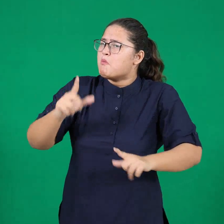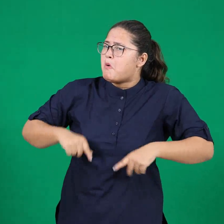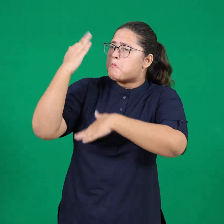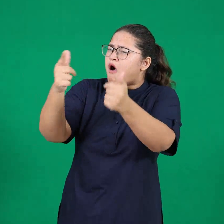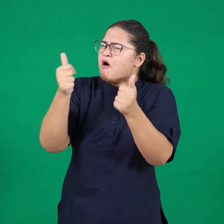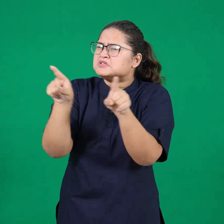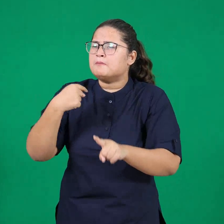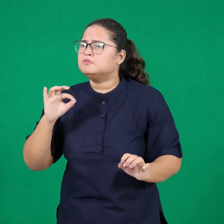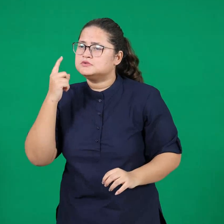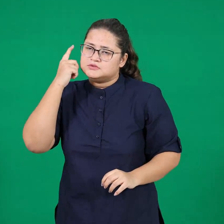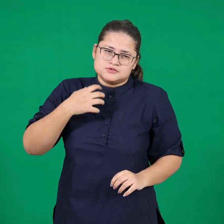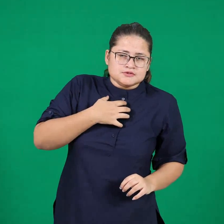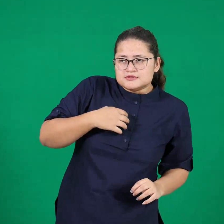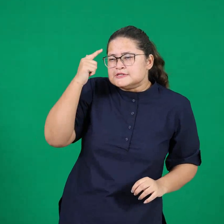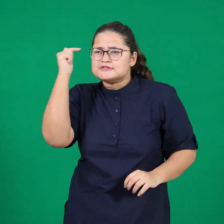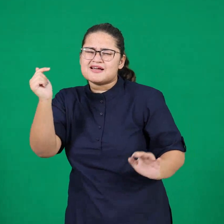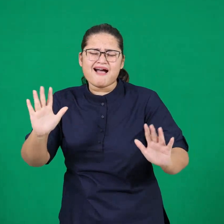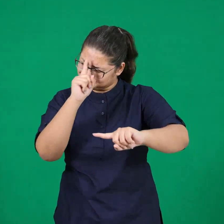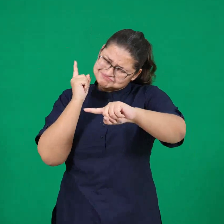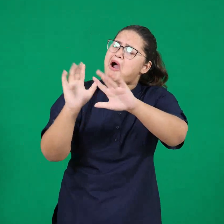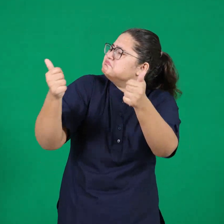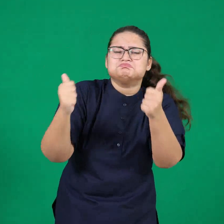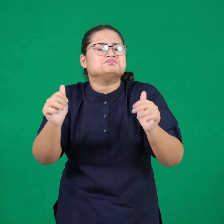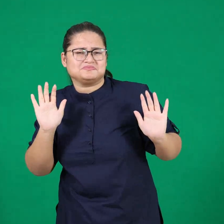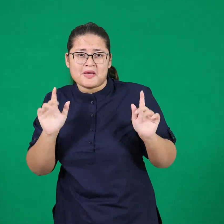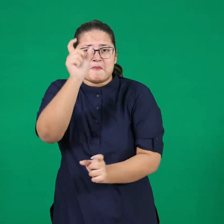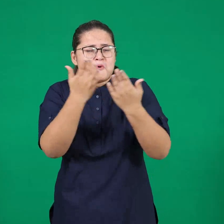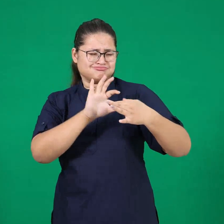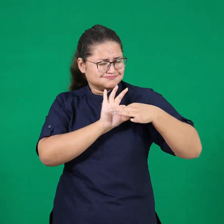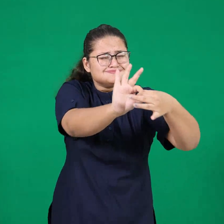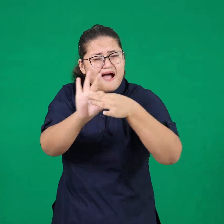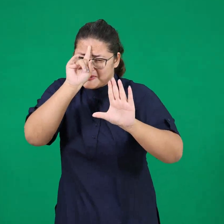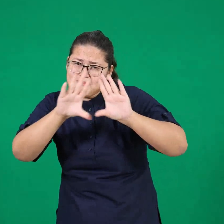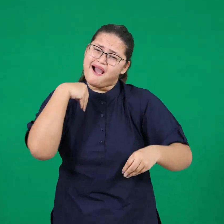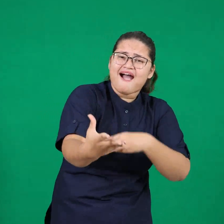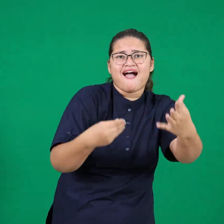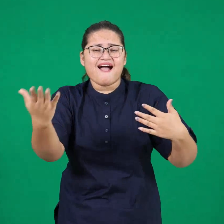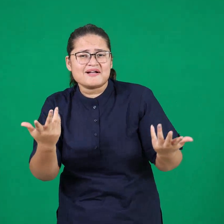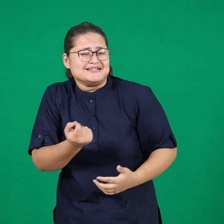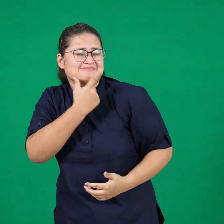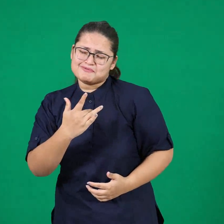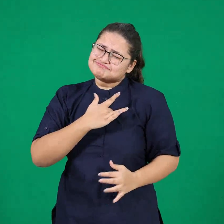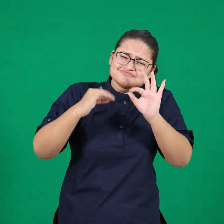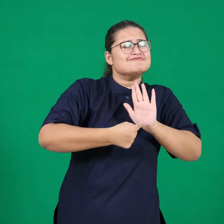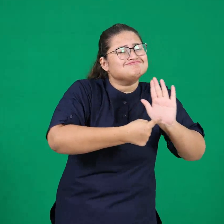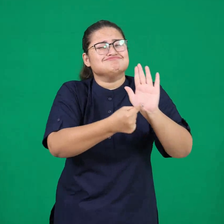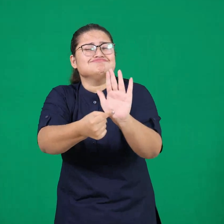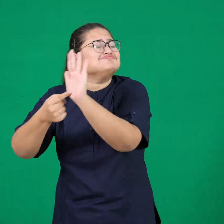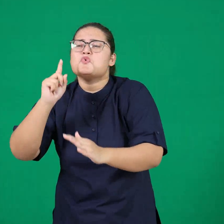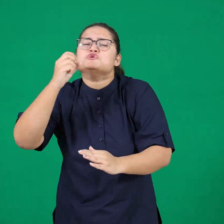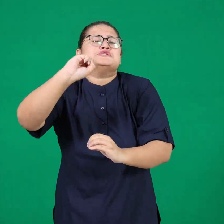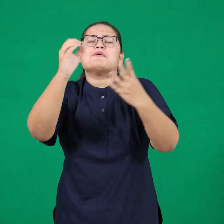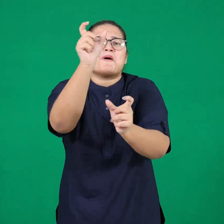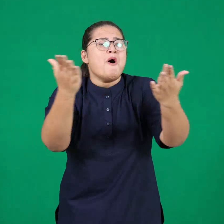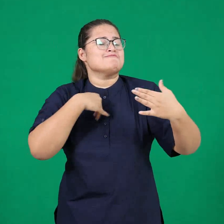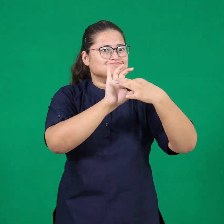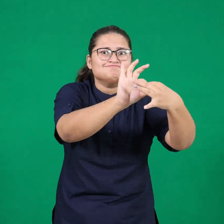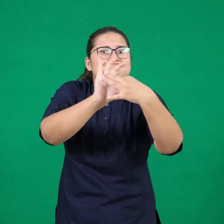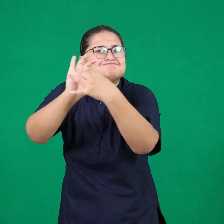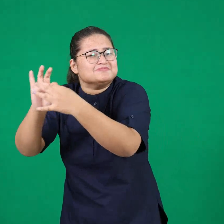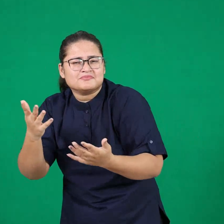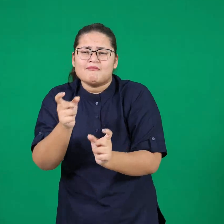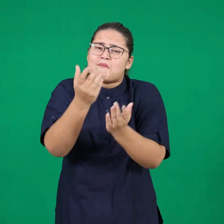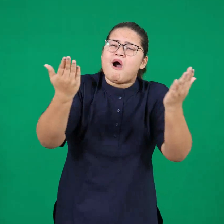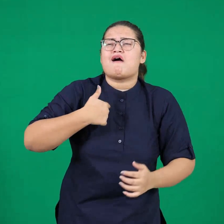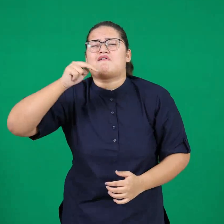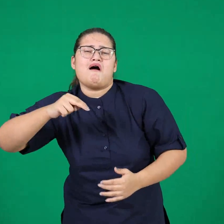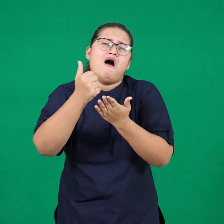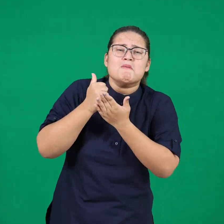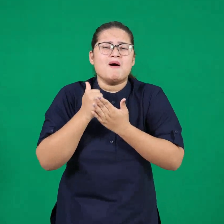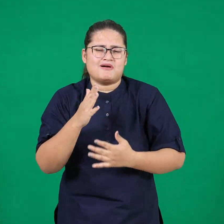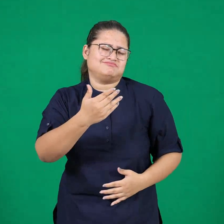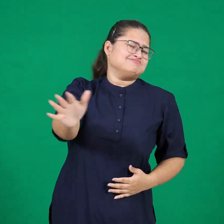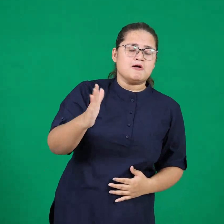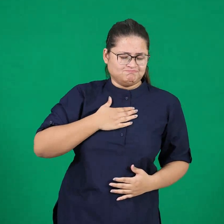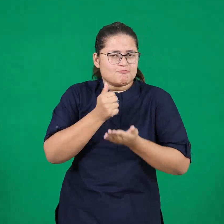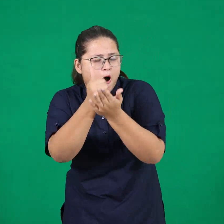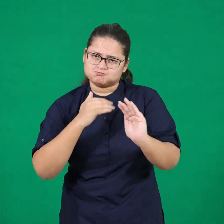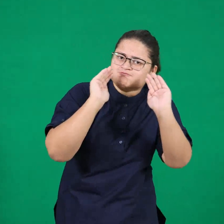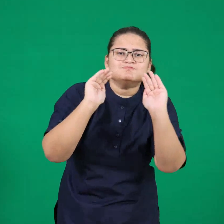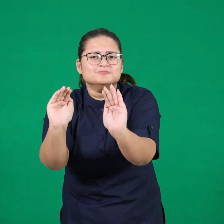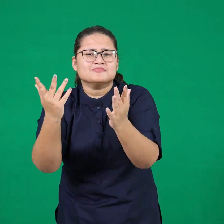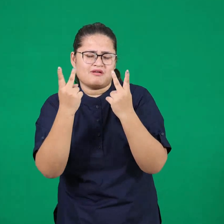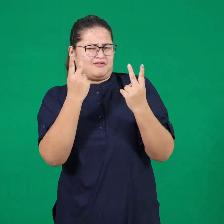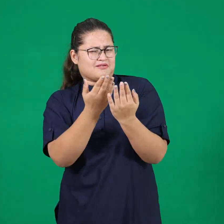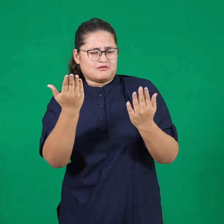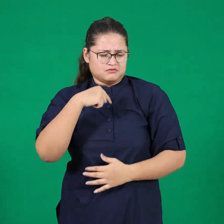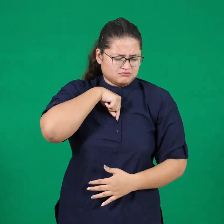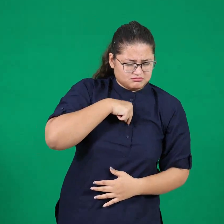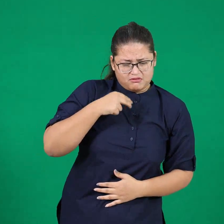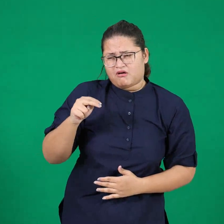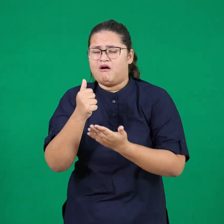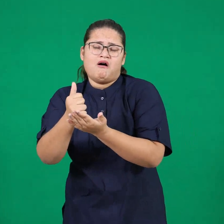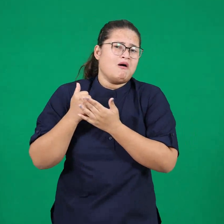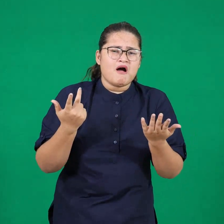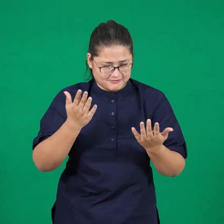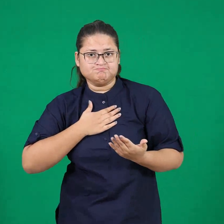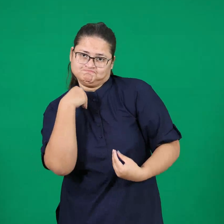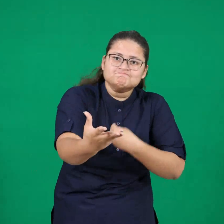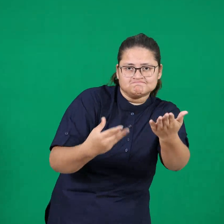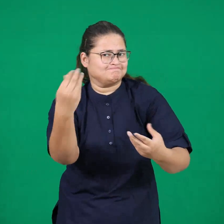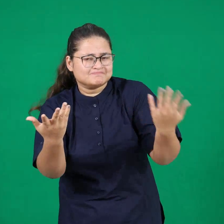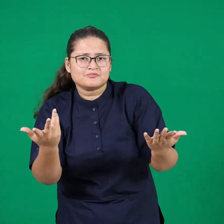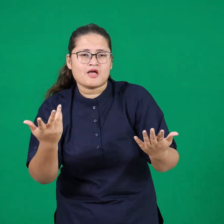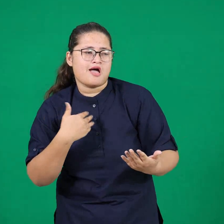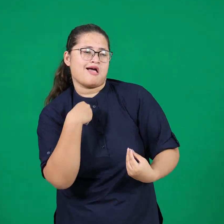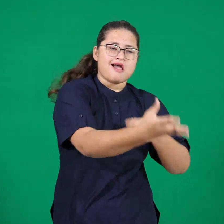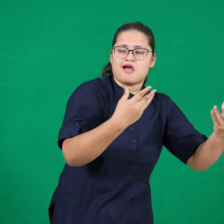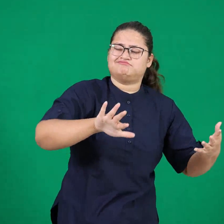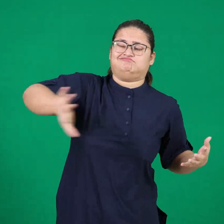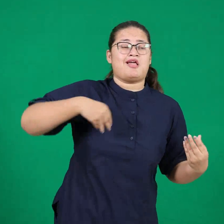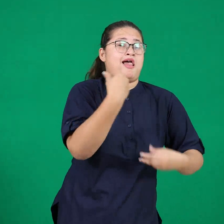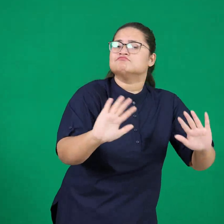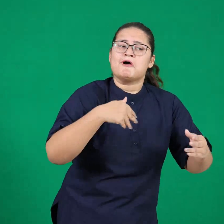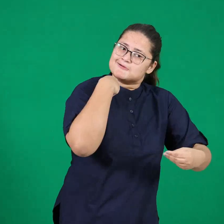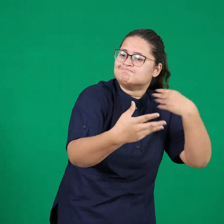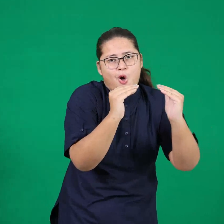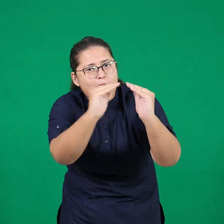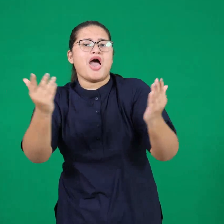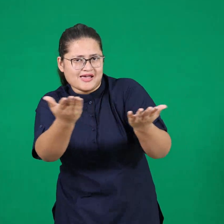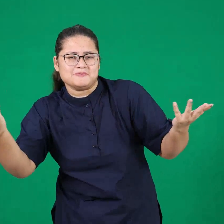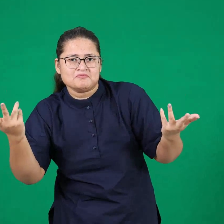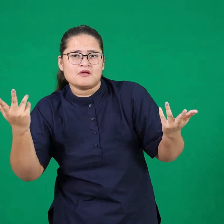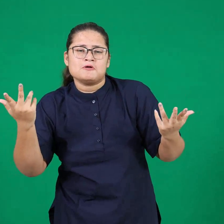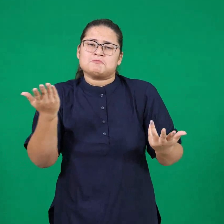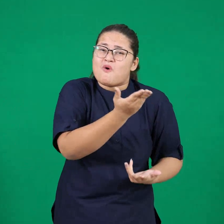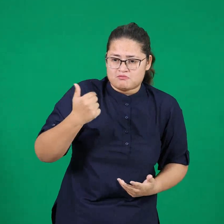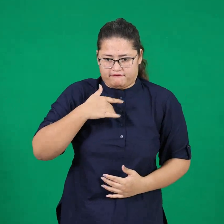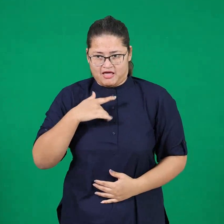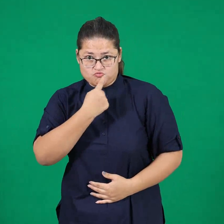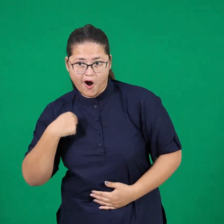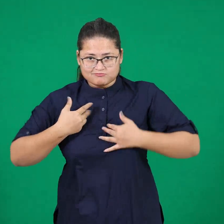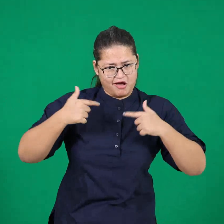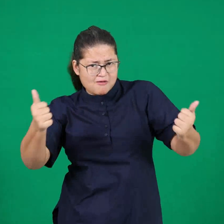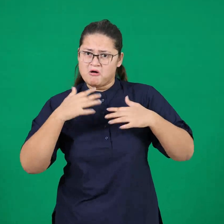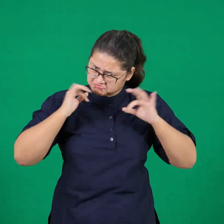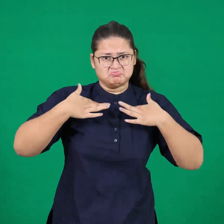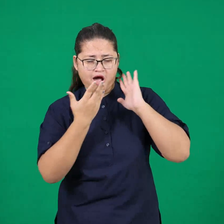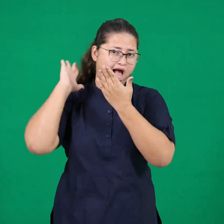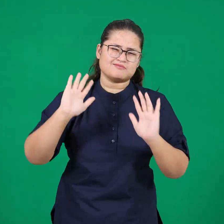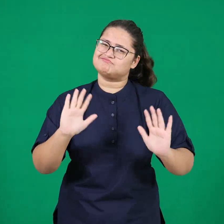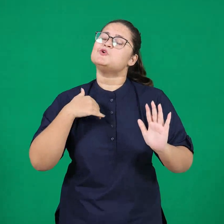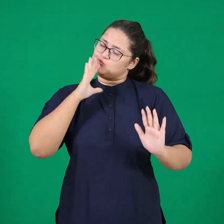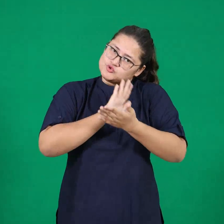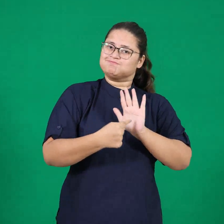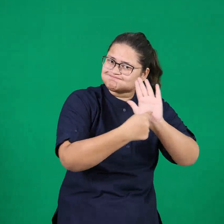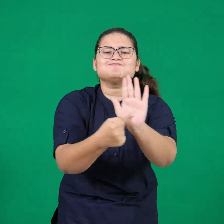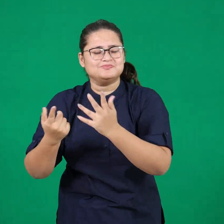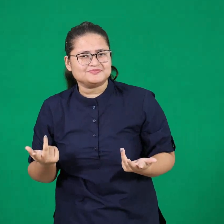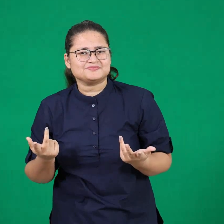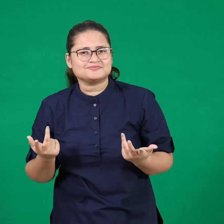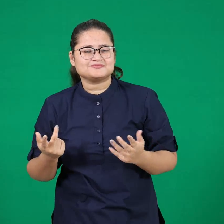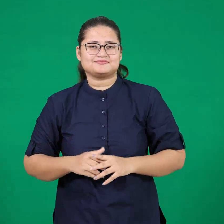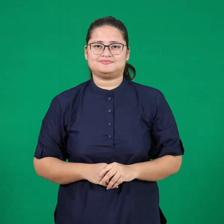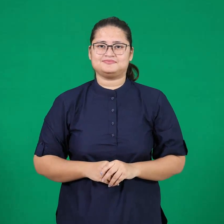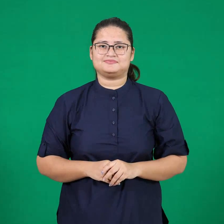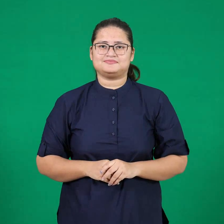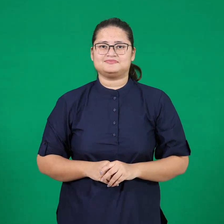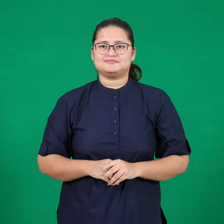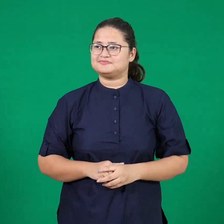But the wisdom from above is first of all pure, then peace-loving, gentle, accommodating, full of mercy and good fruit, impartial, and sincere.